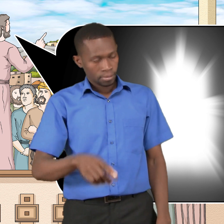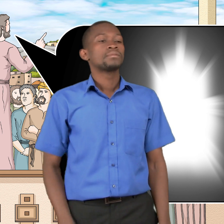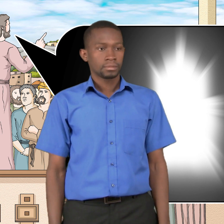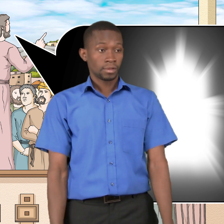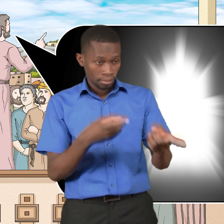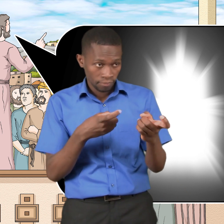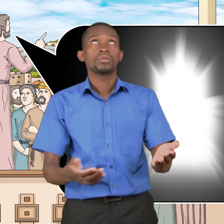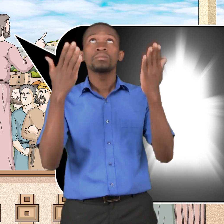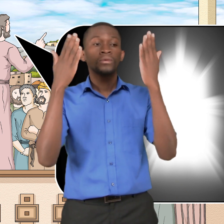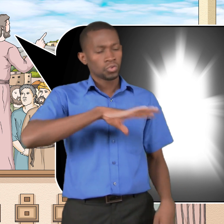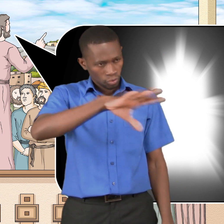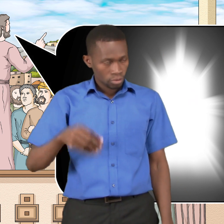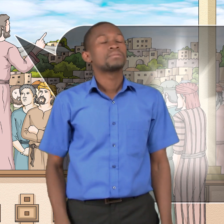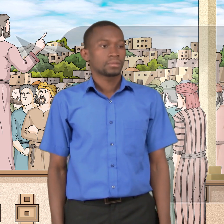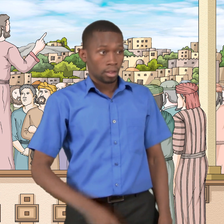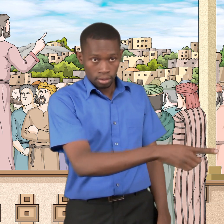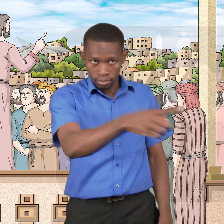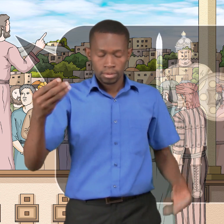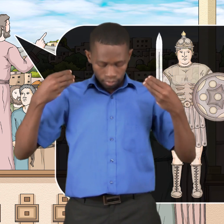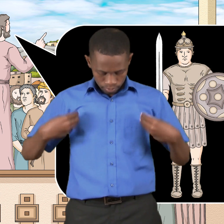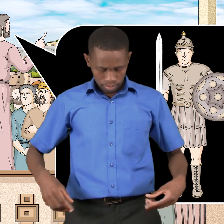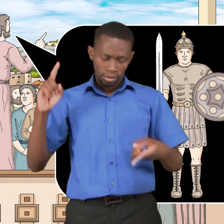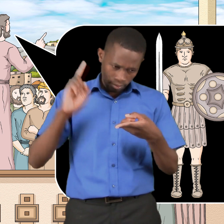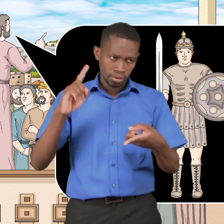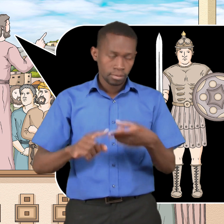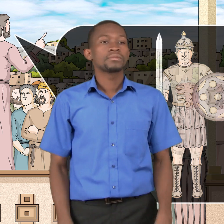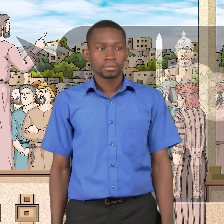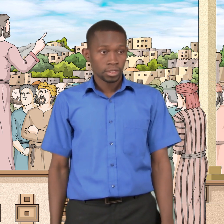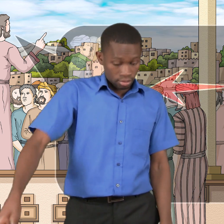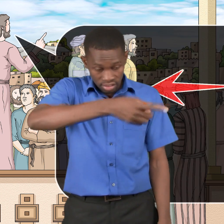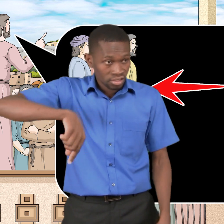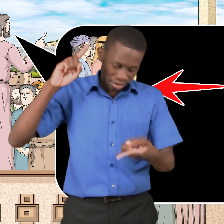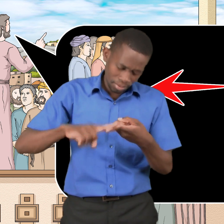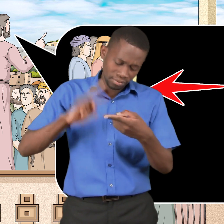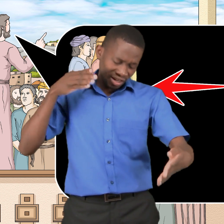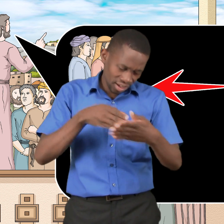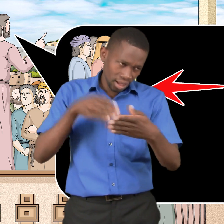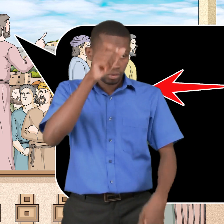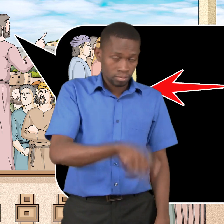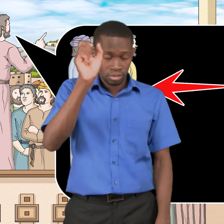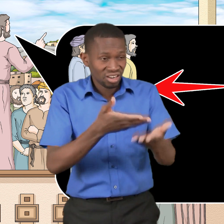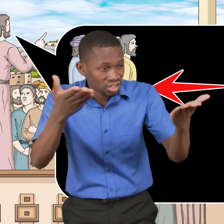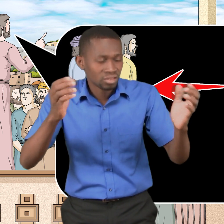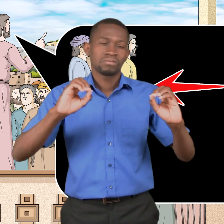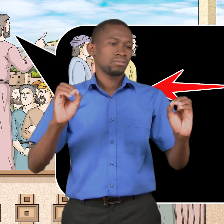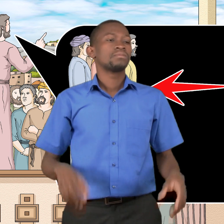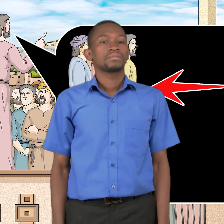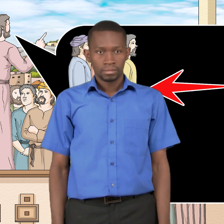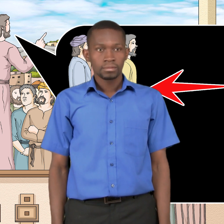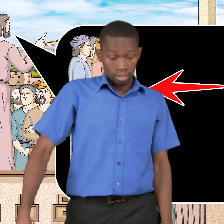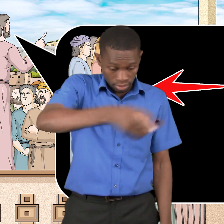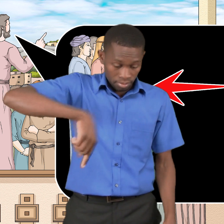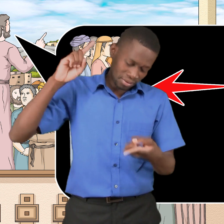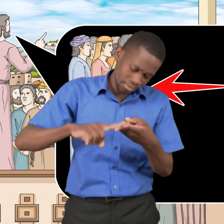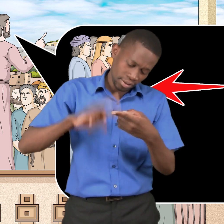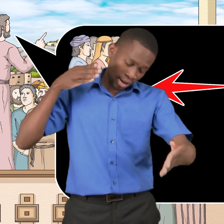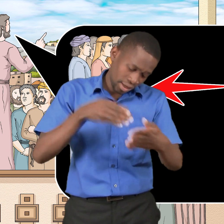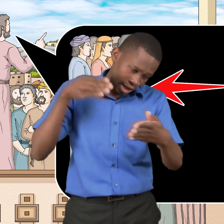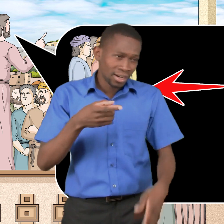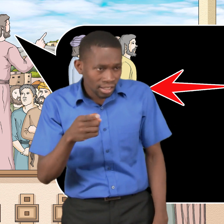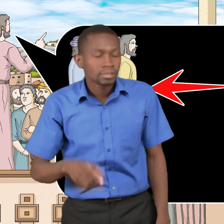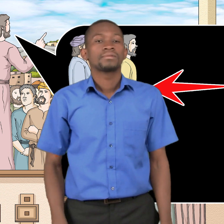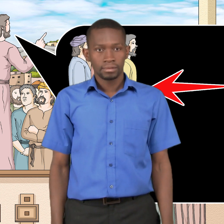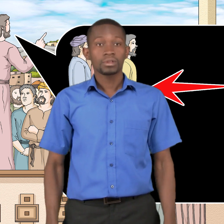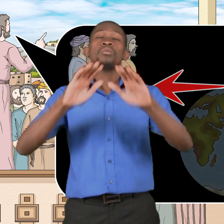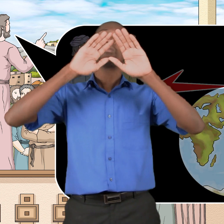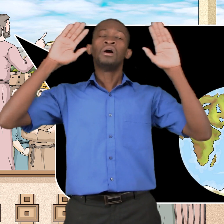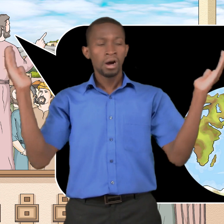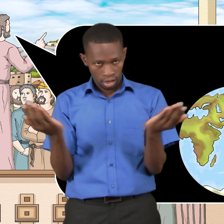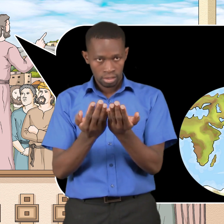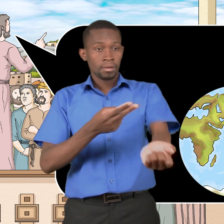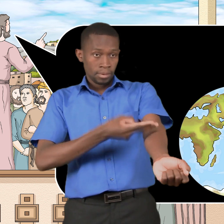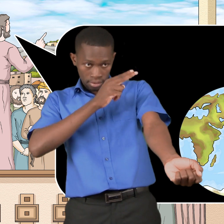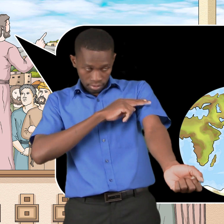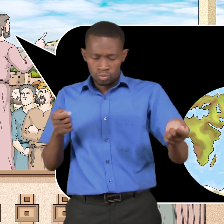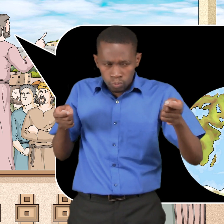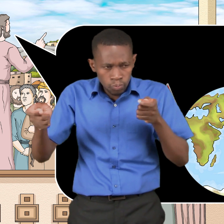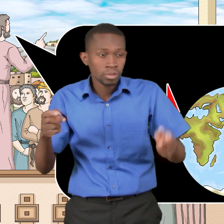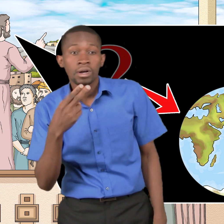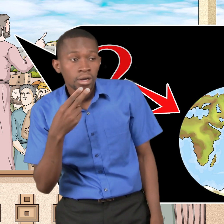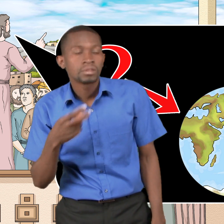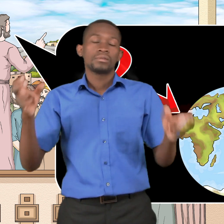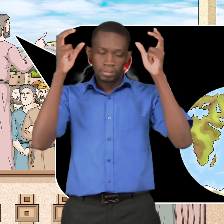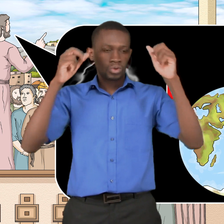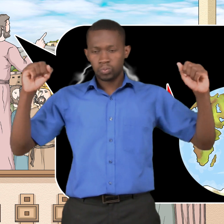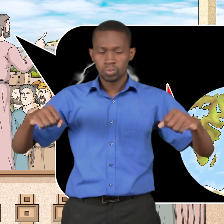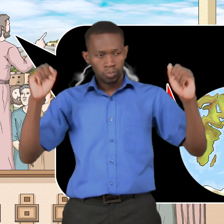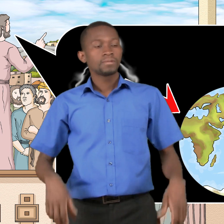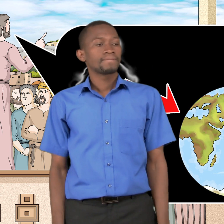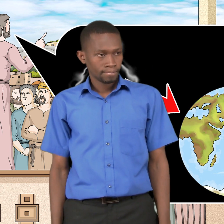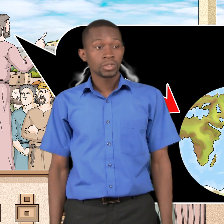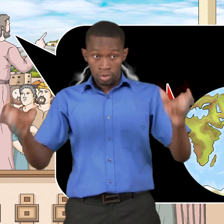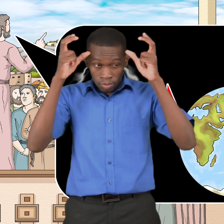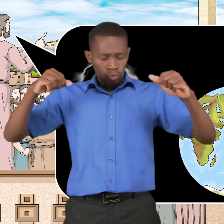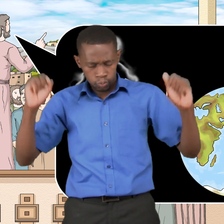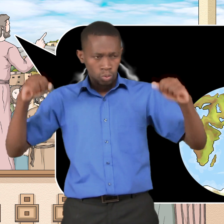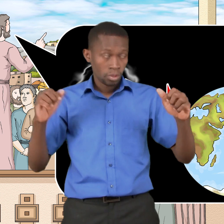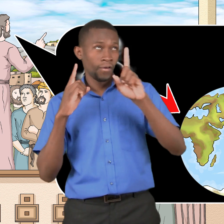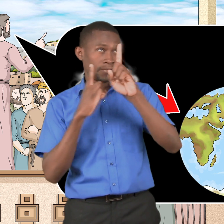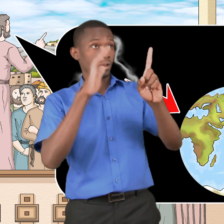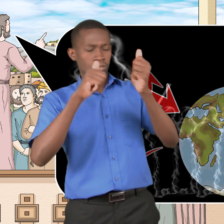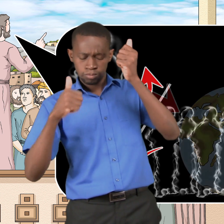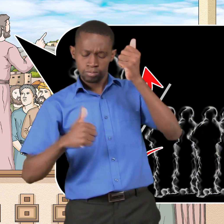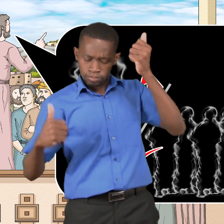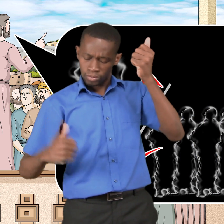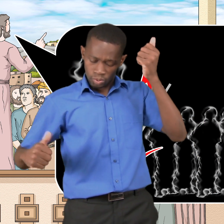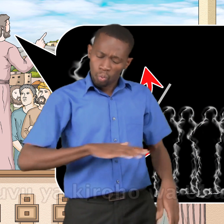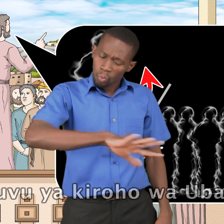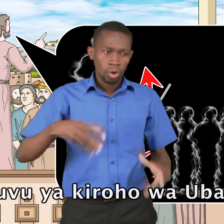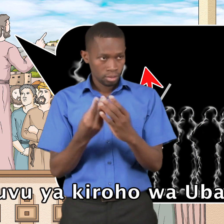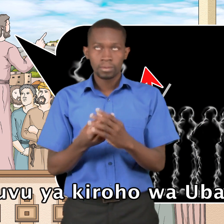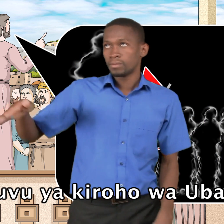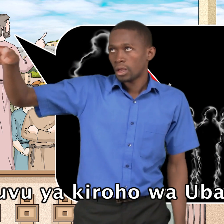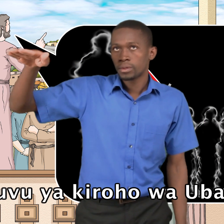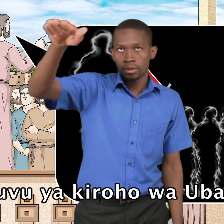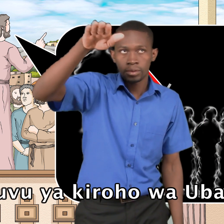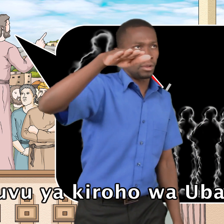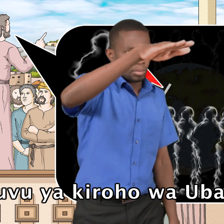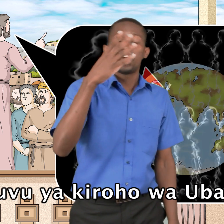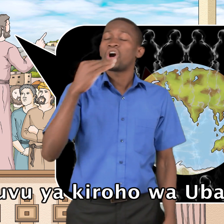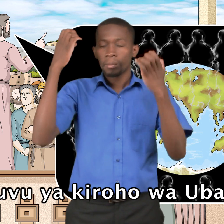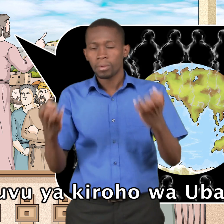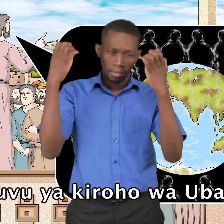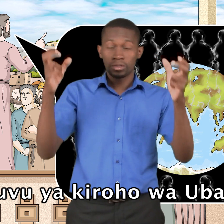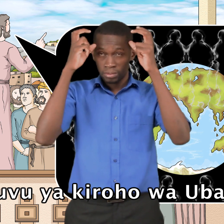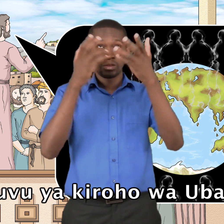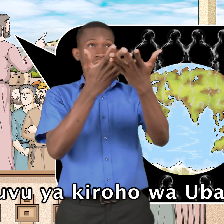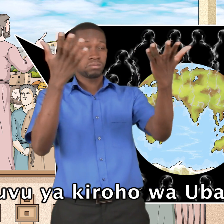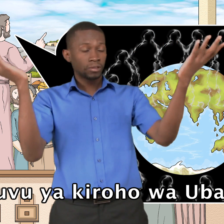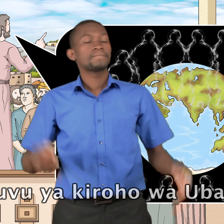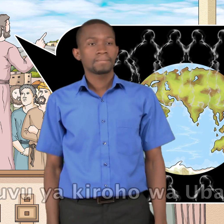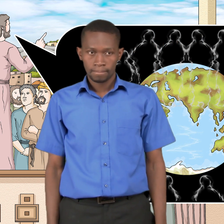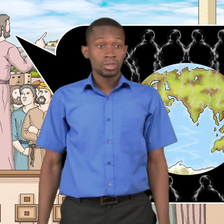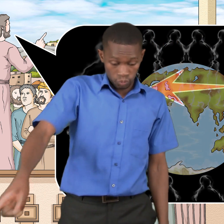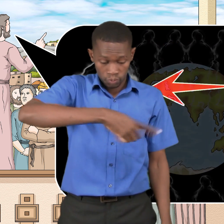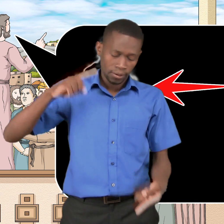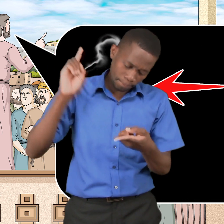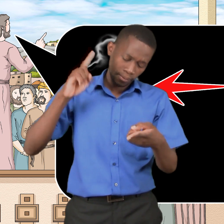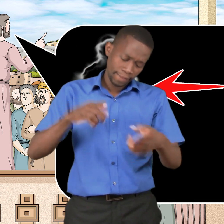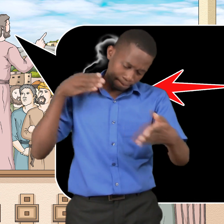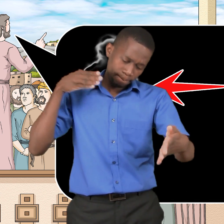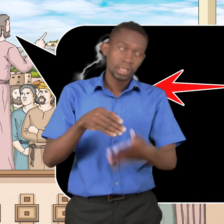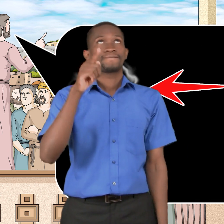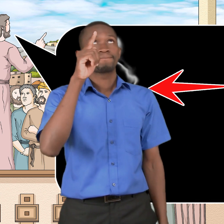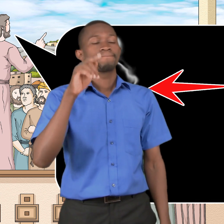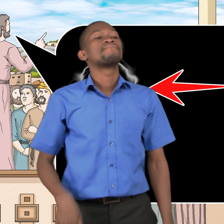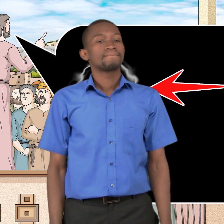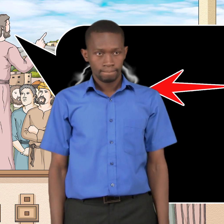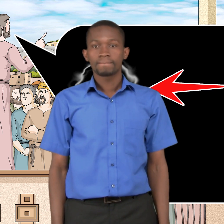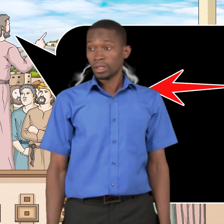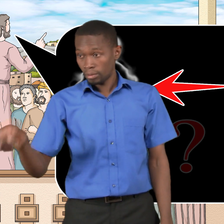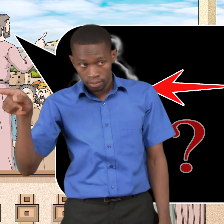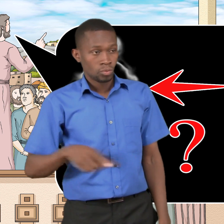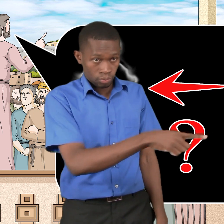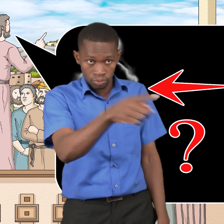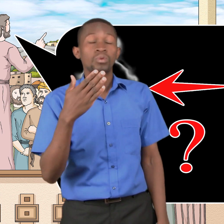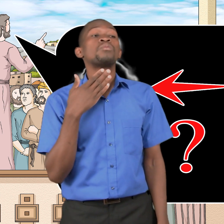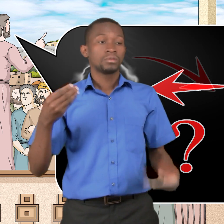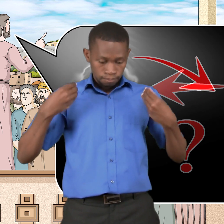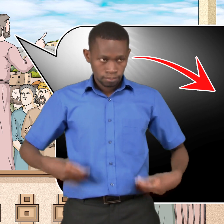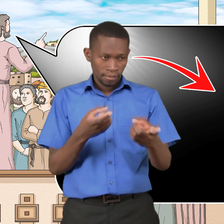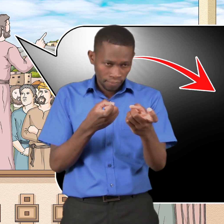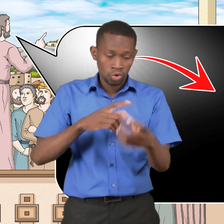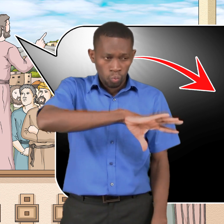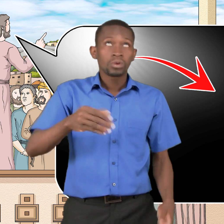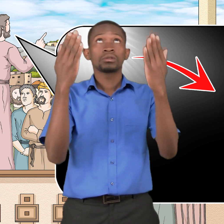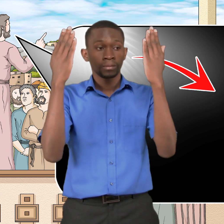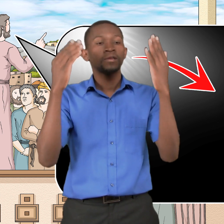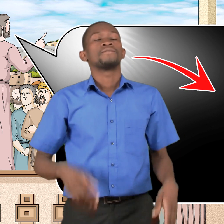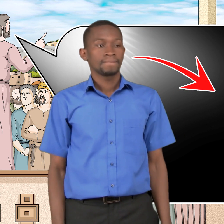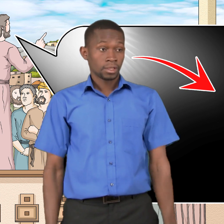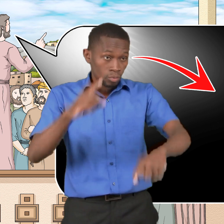For our struggle is not against flesh and blood, but against the rulers, against the authorities, against the powers of this world’s darkness, and against the spiritual forces of evil in the heavenly realms.